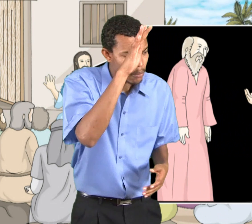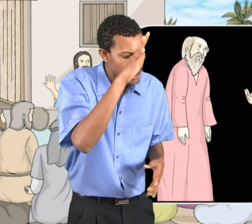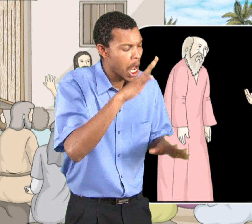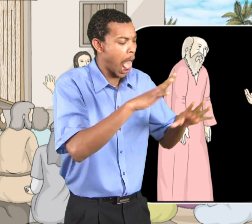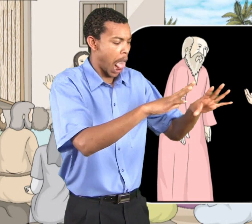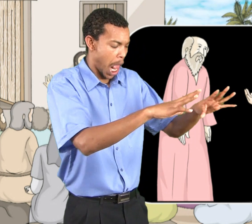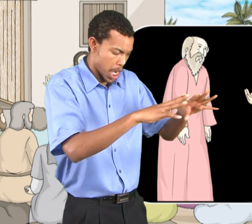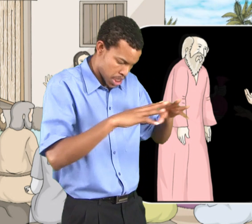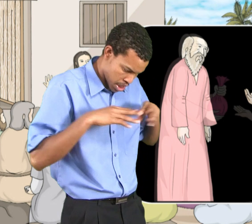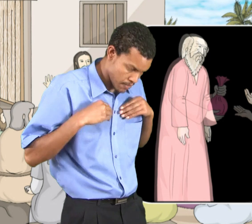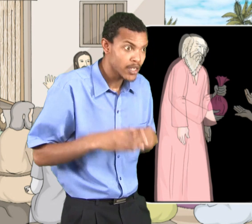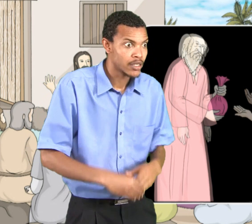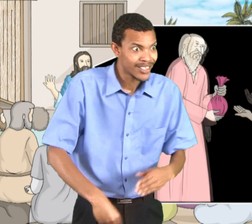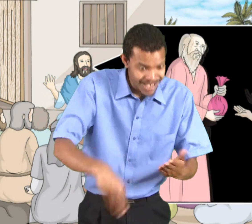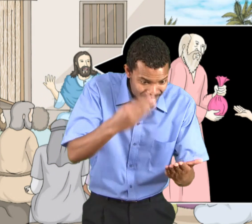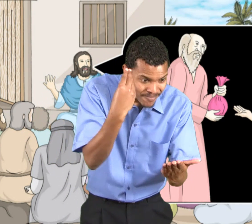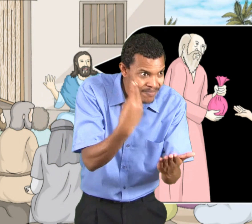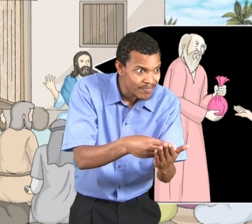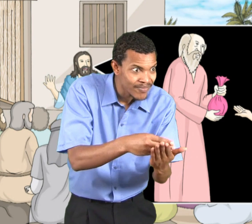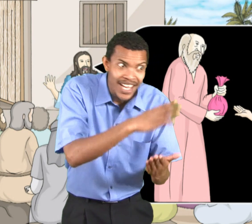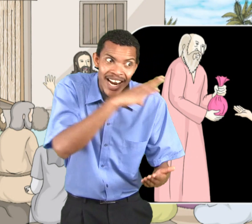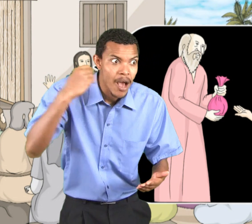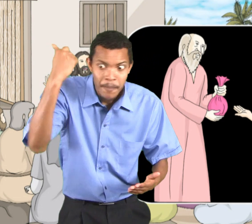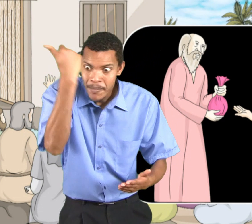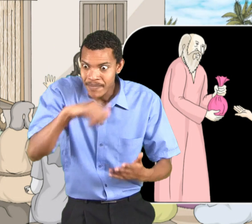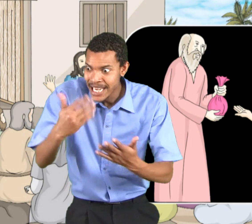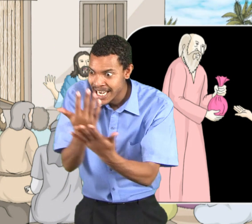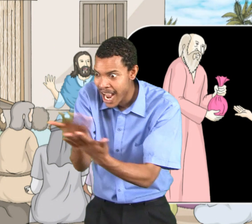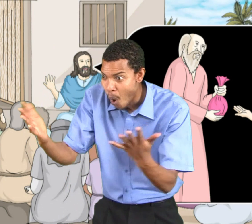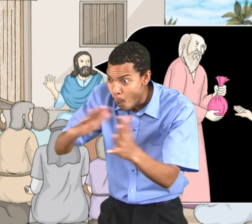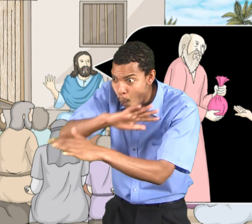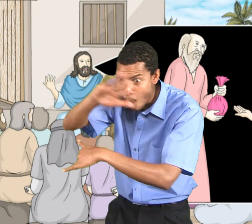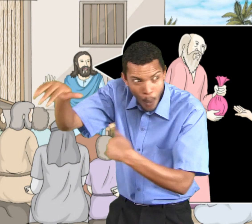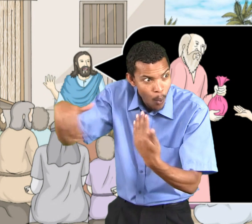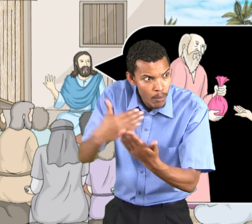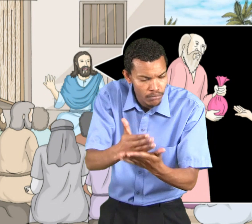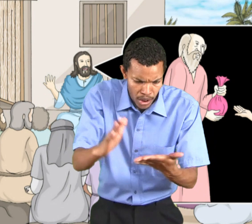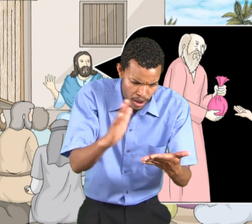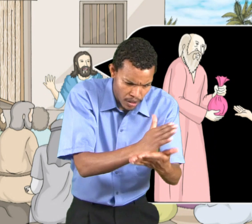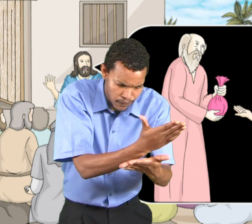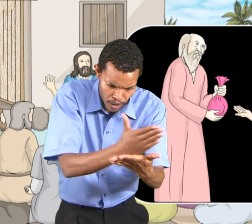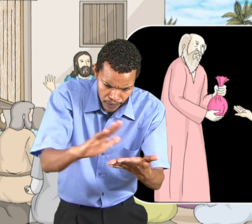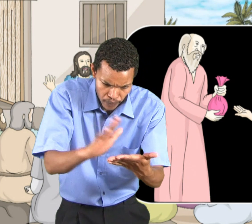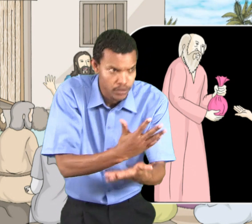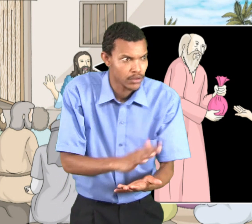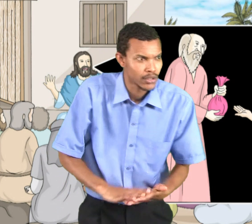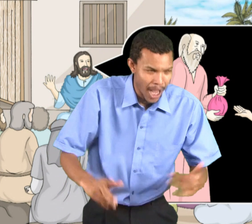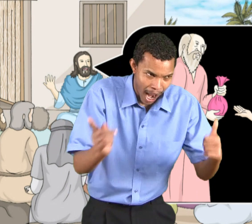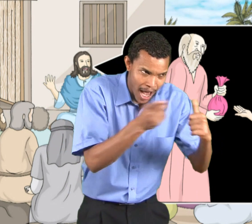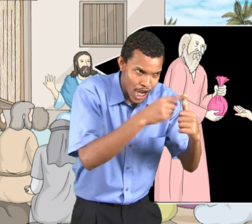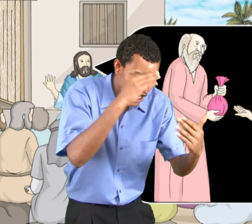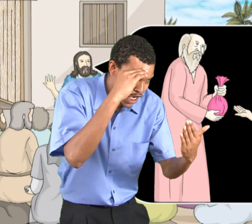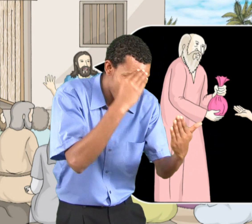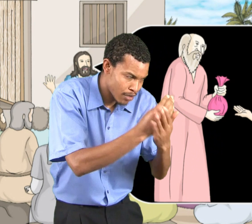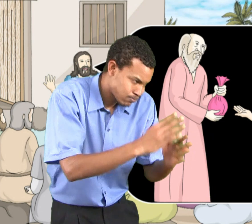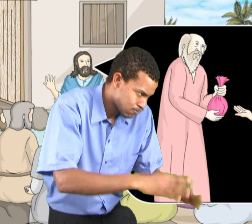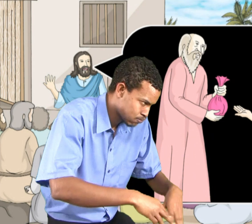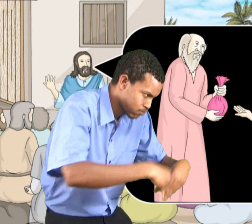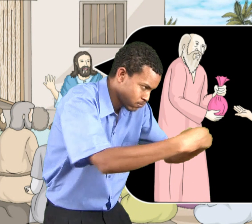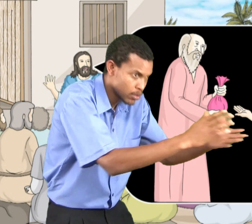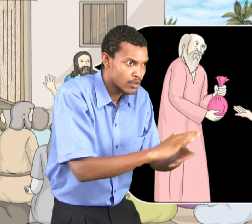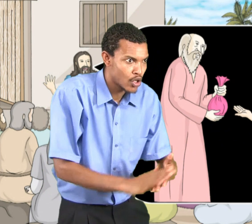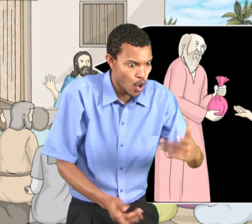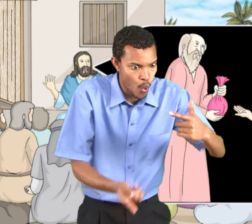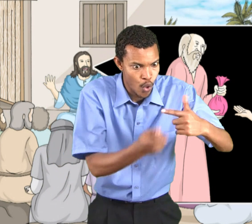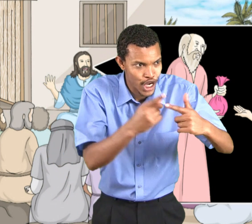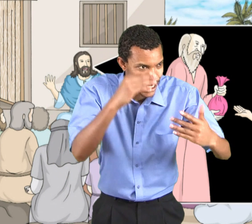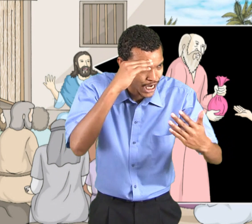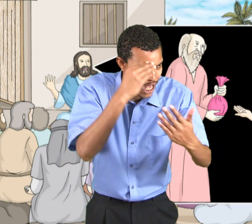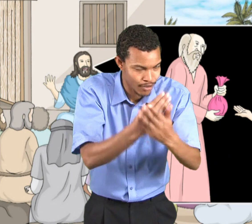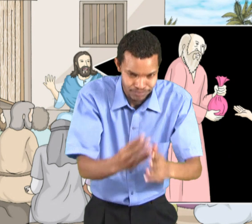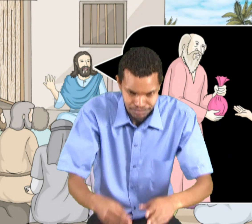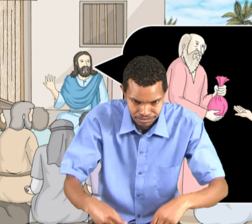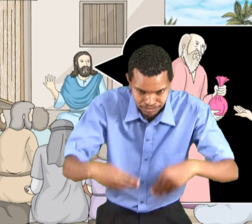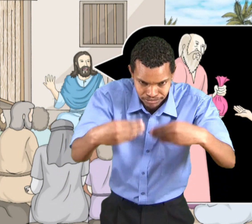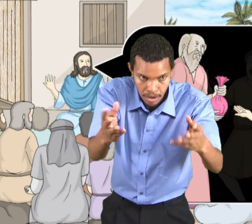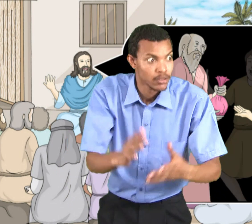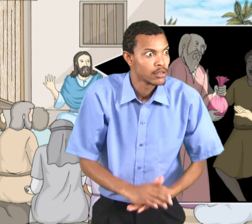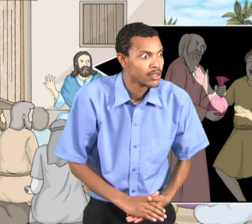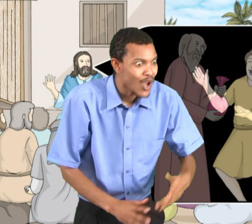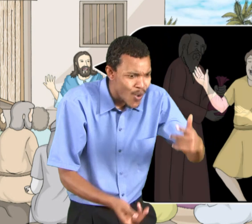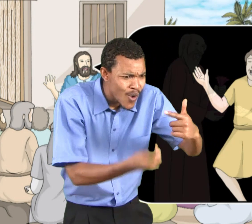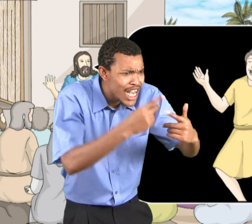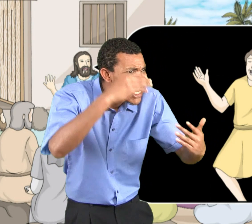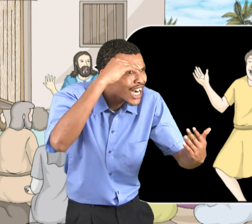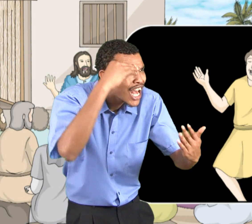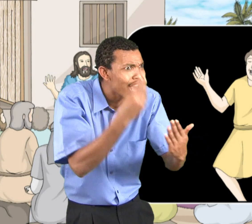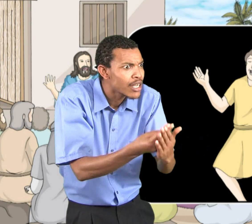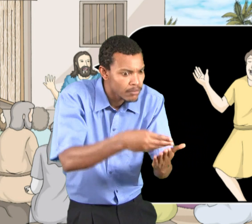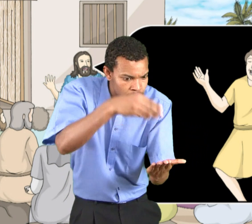So he divided his property between them.